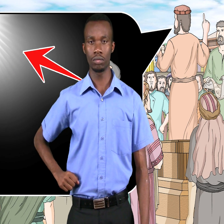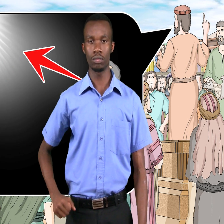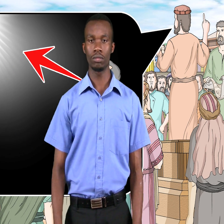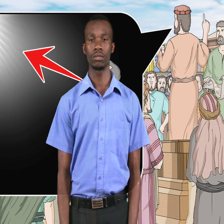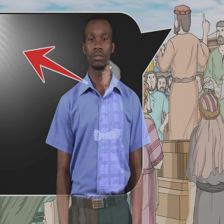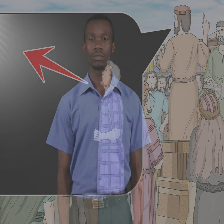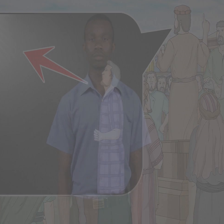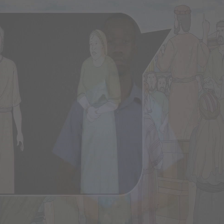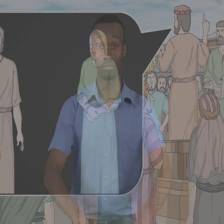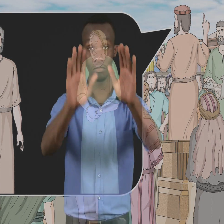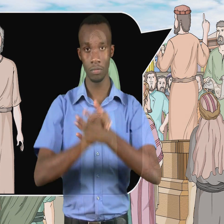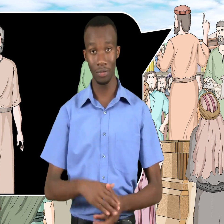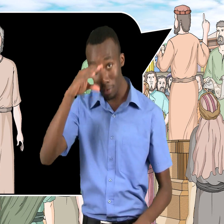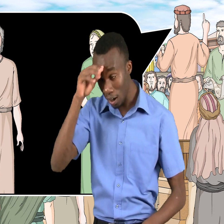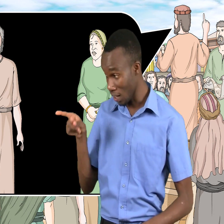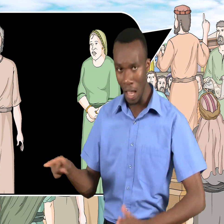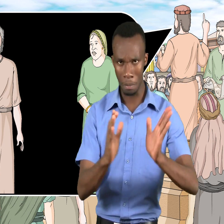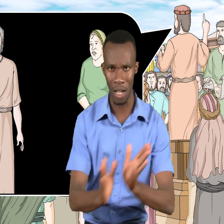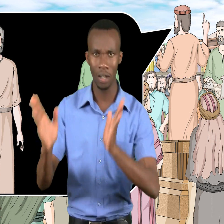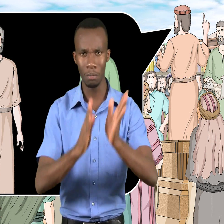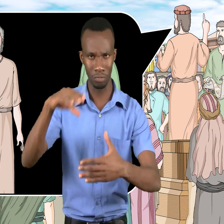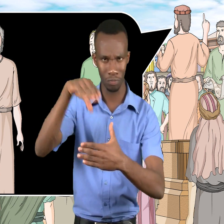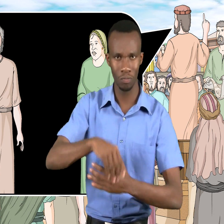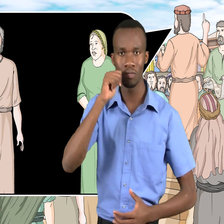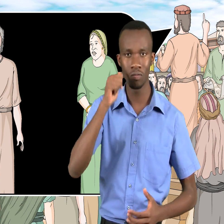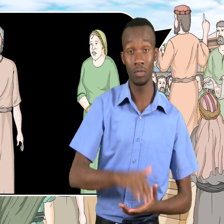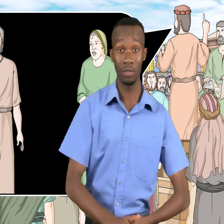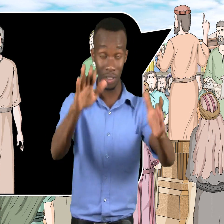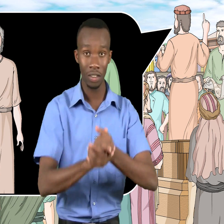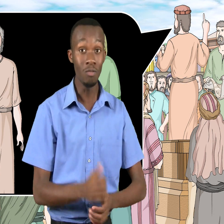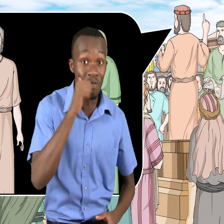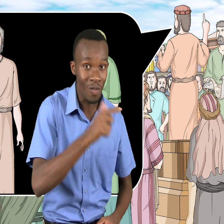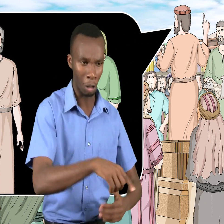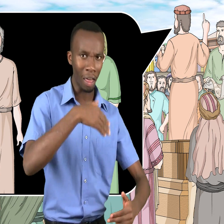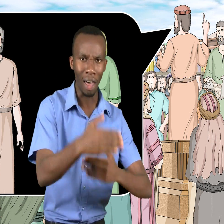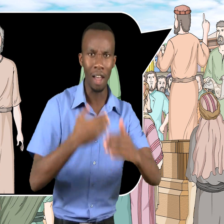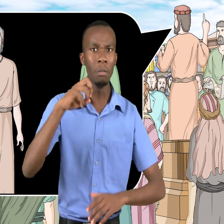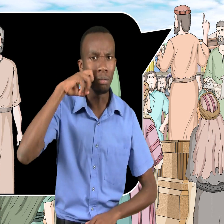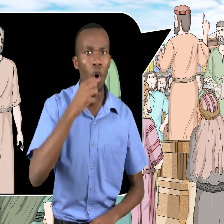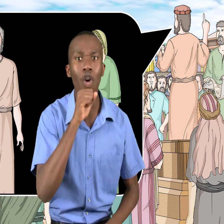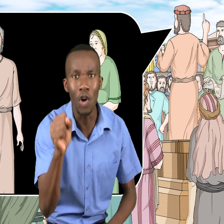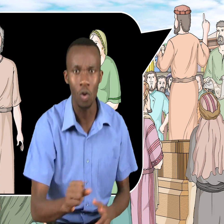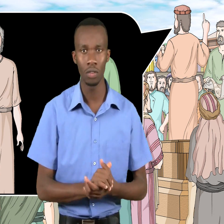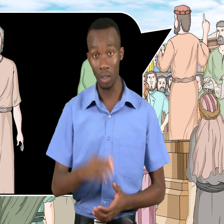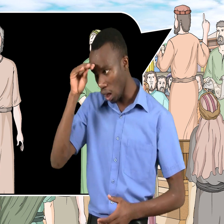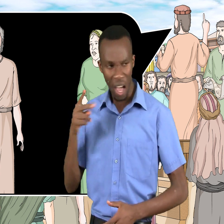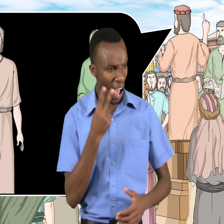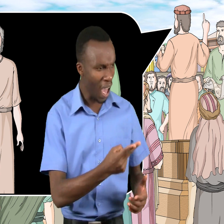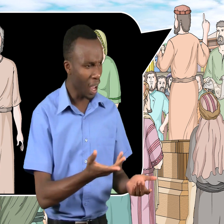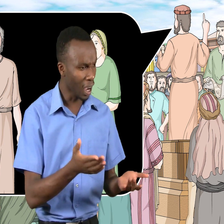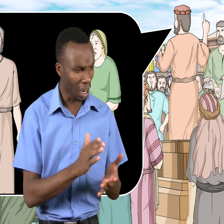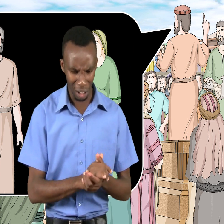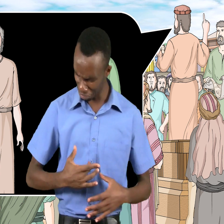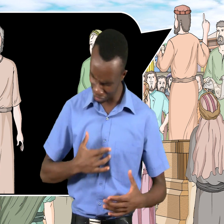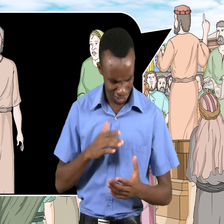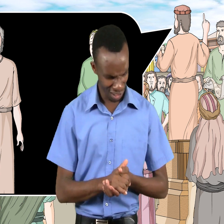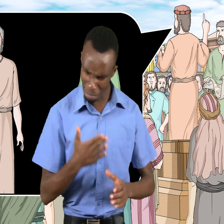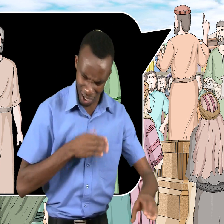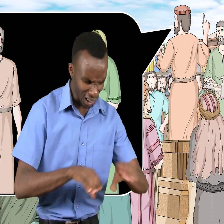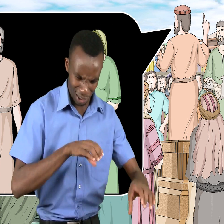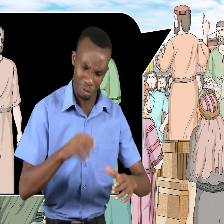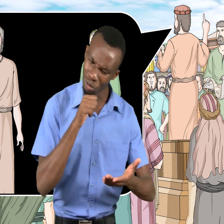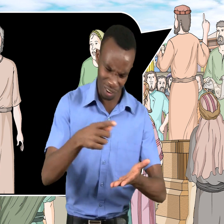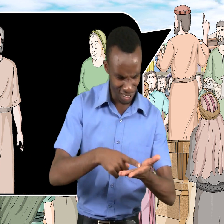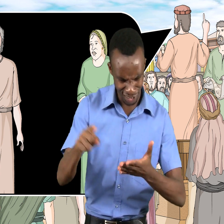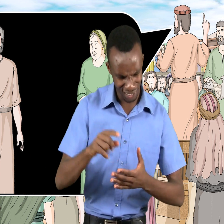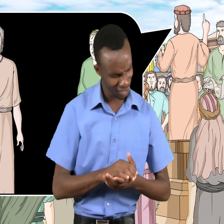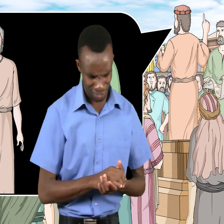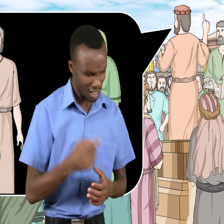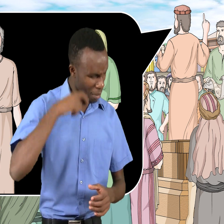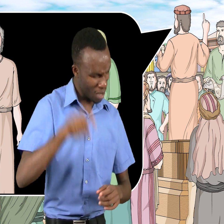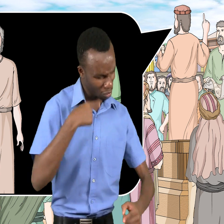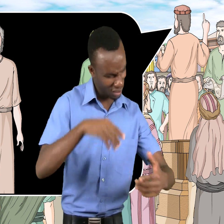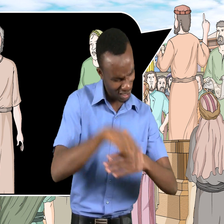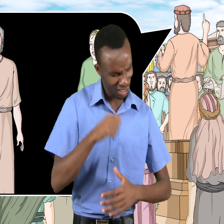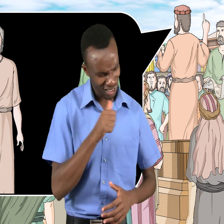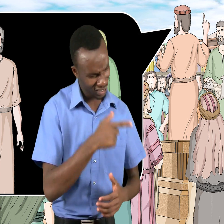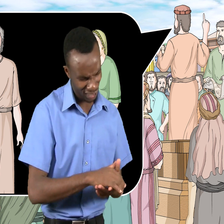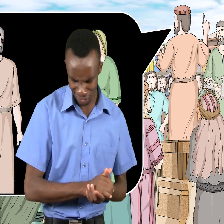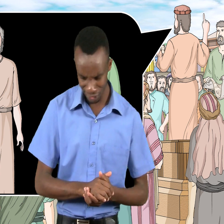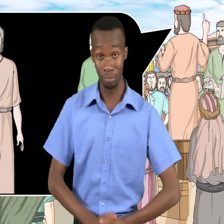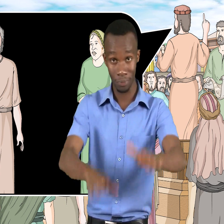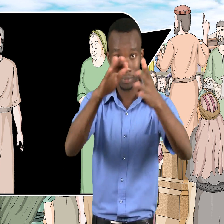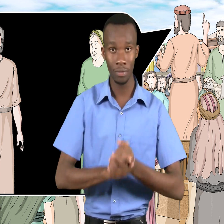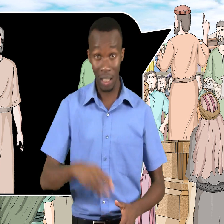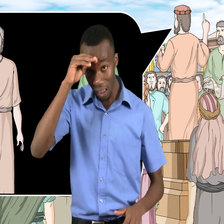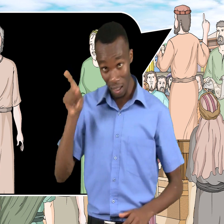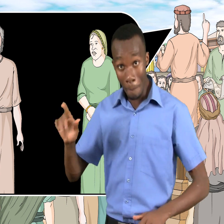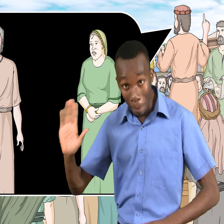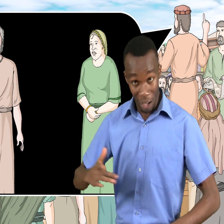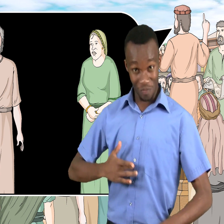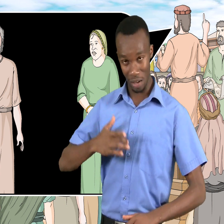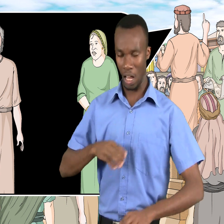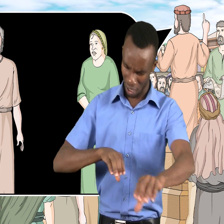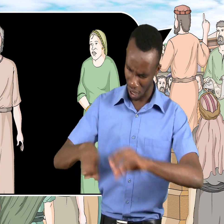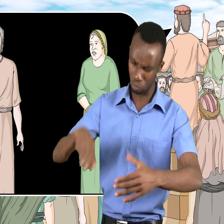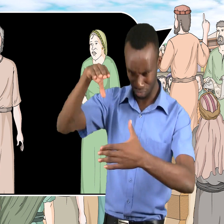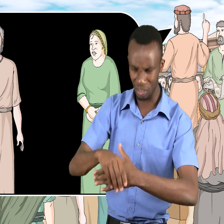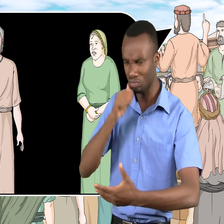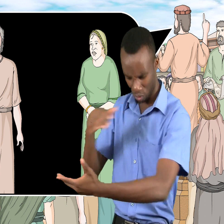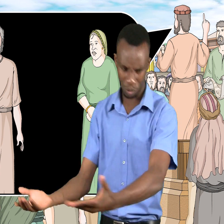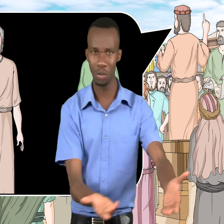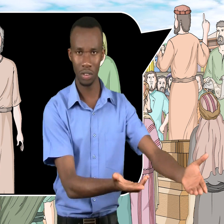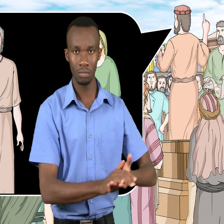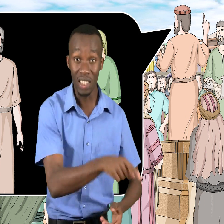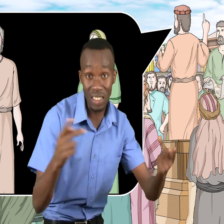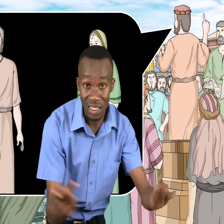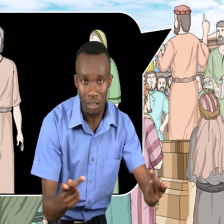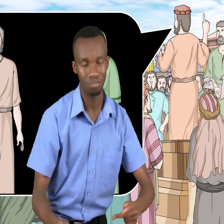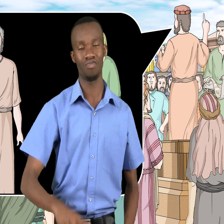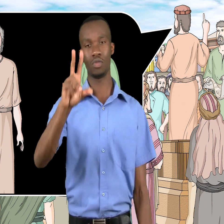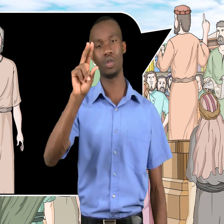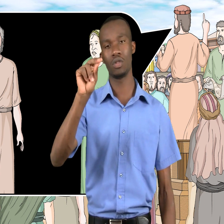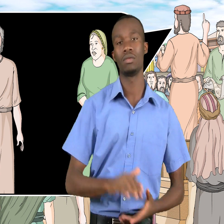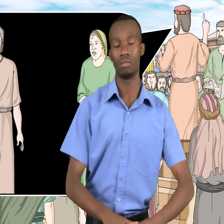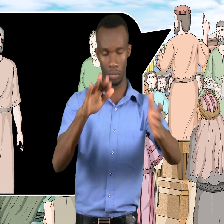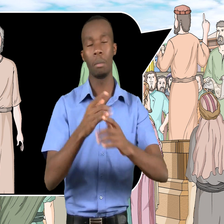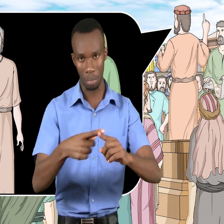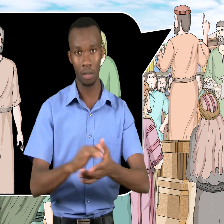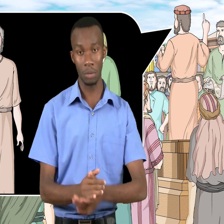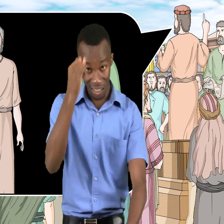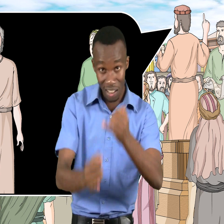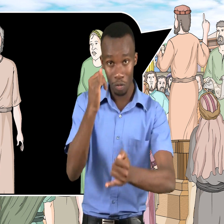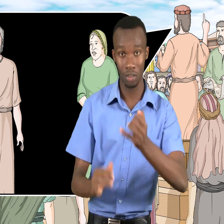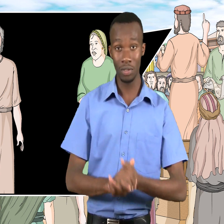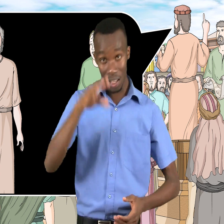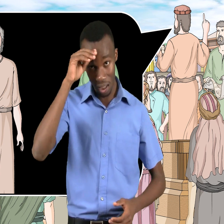However, if someone thinks he is acting inappropriately toward his betrothed, and if she is beyond her youth and they ought to marry, let him do as he wishes;